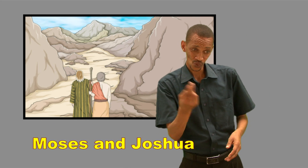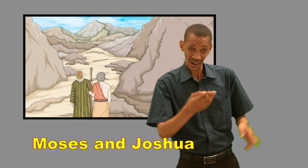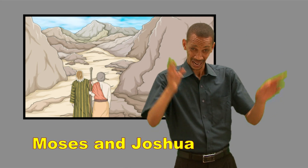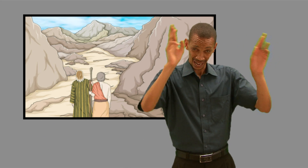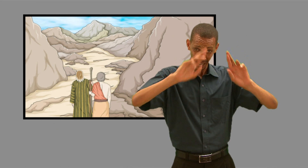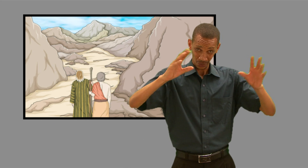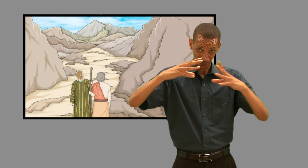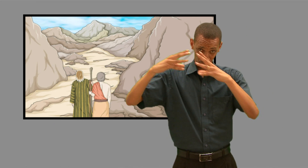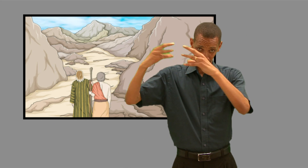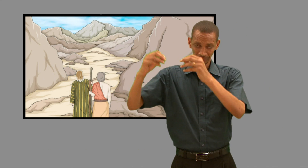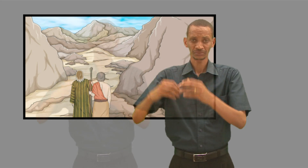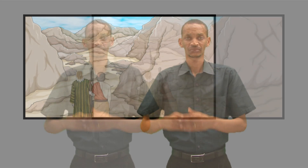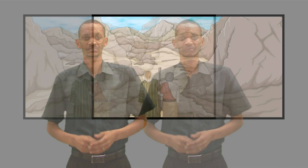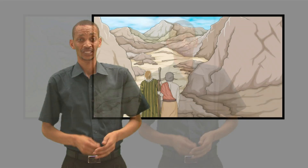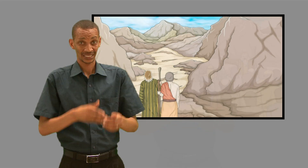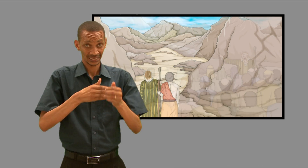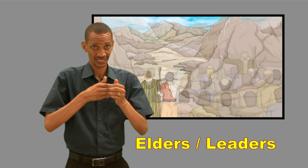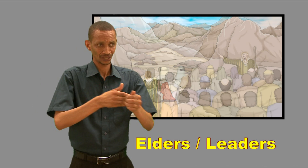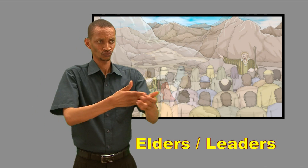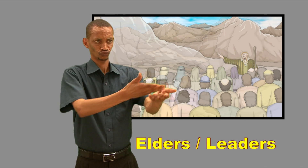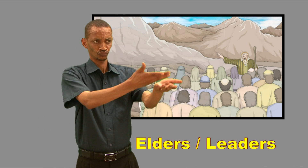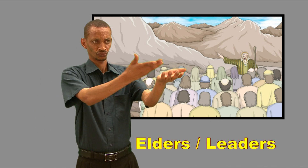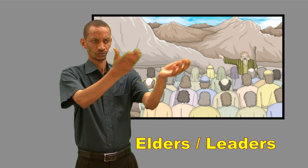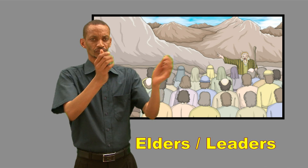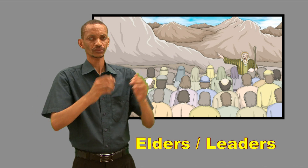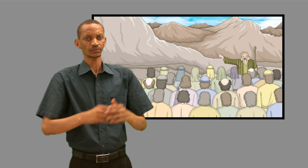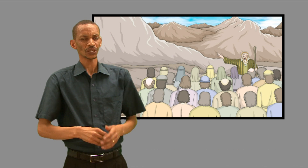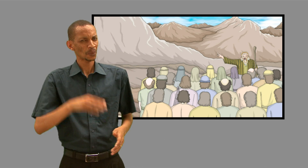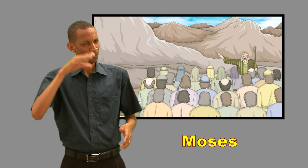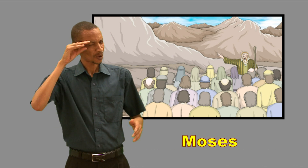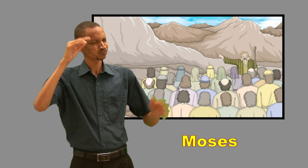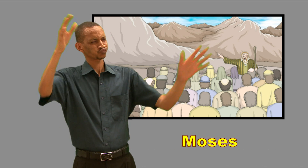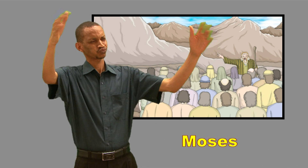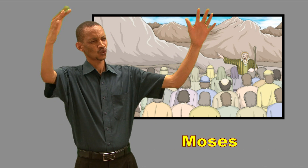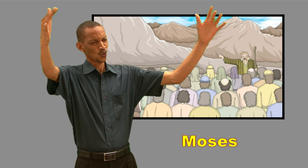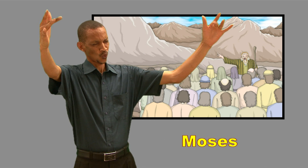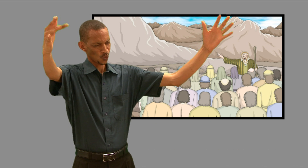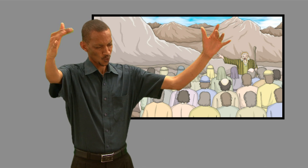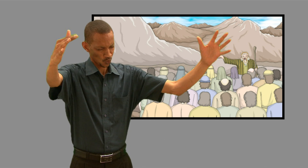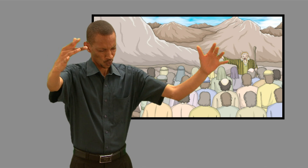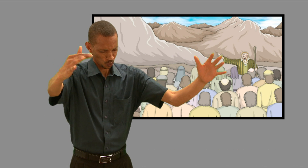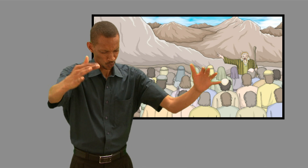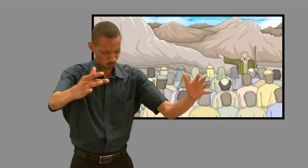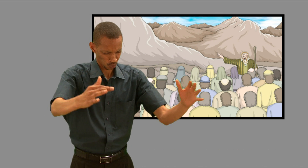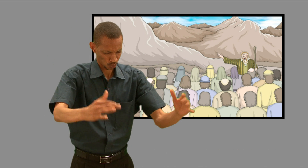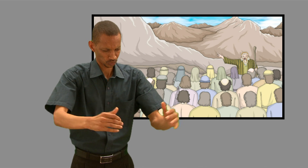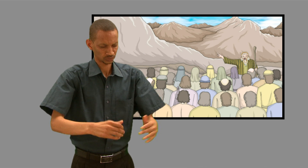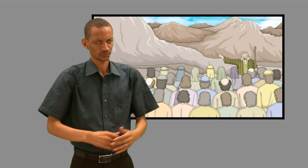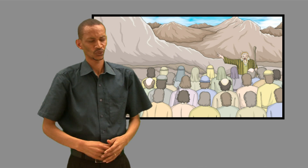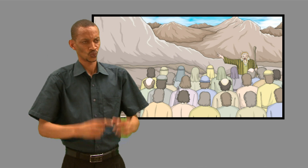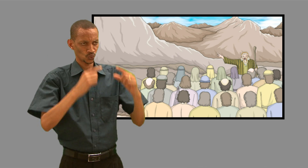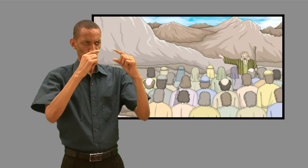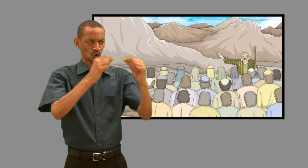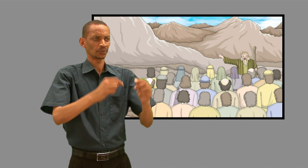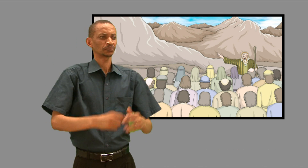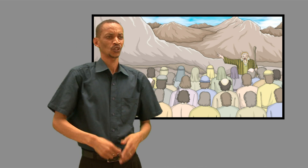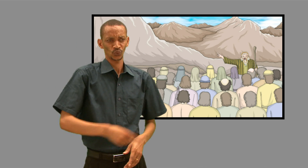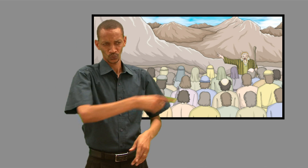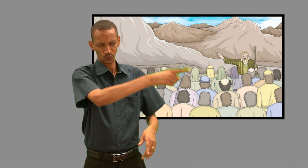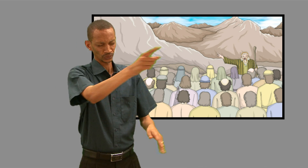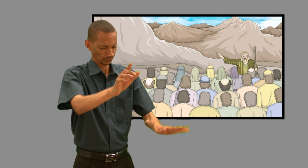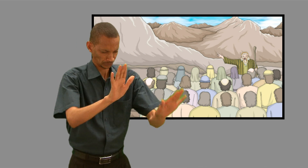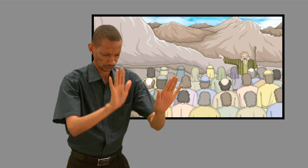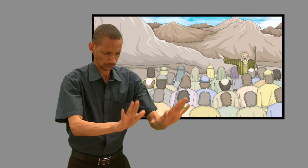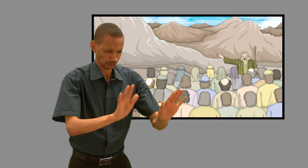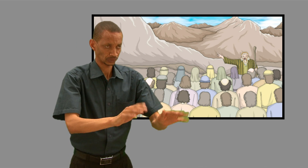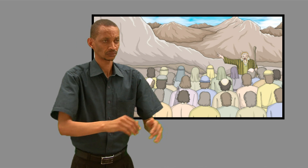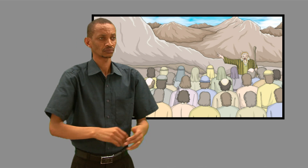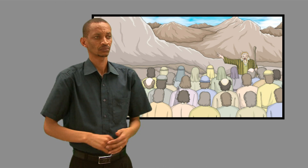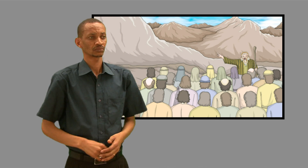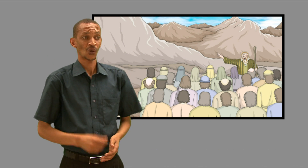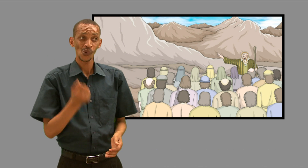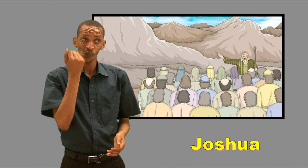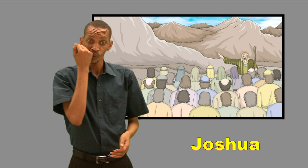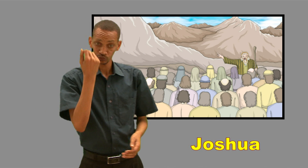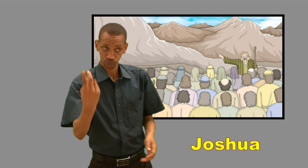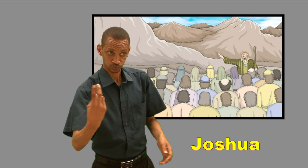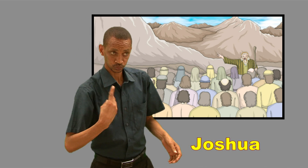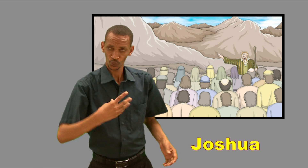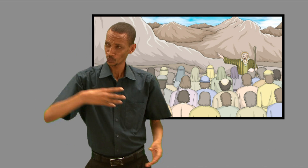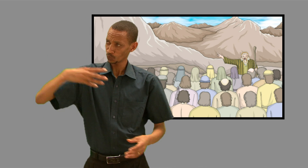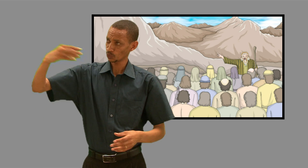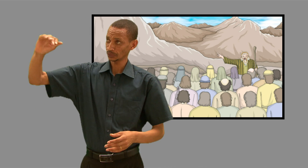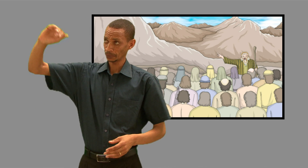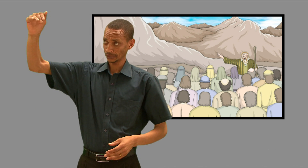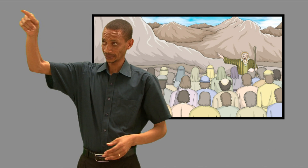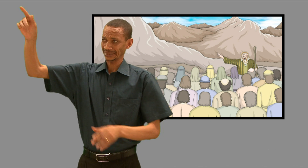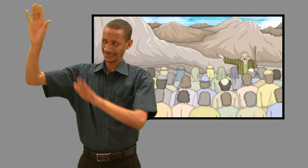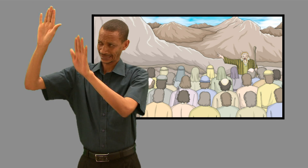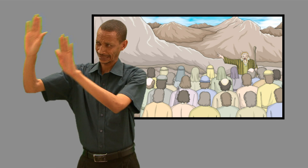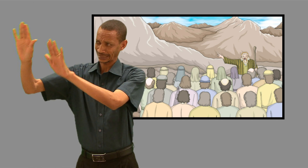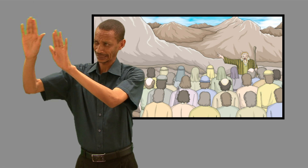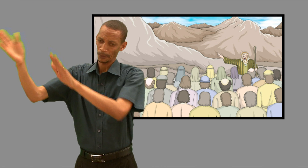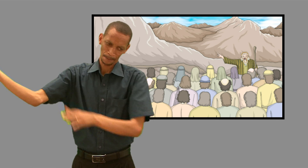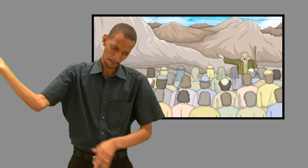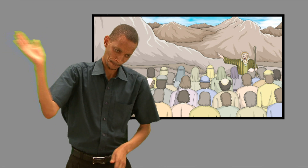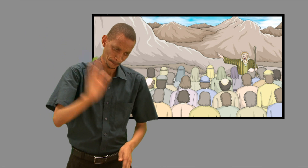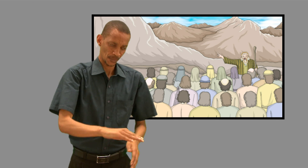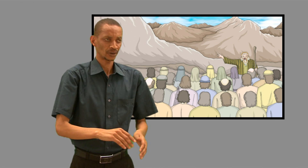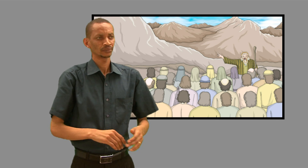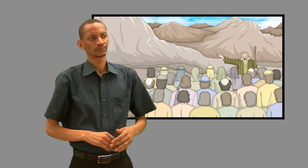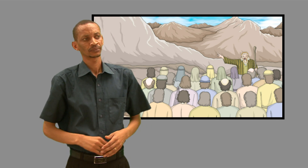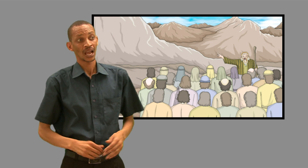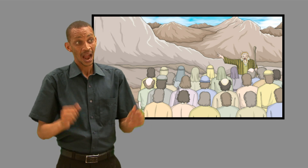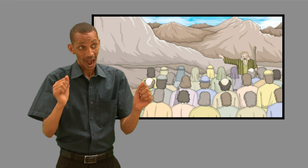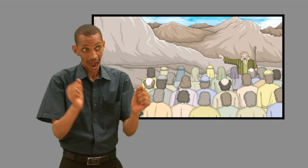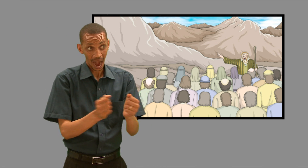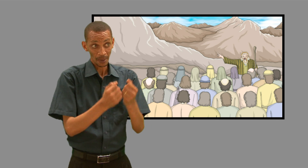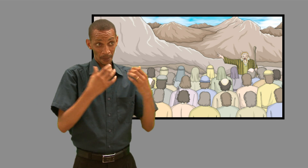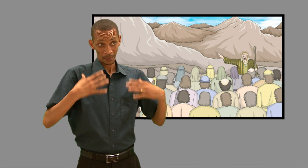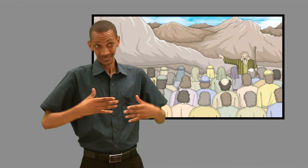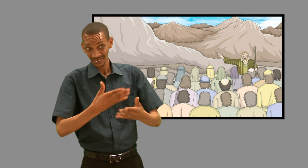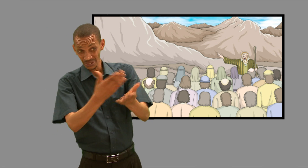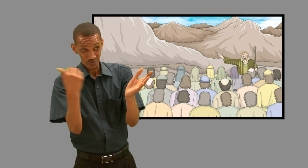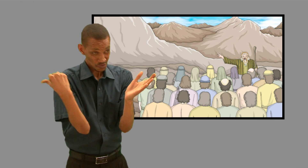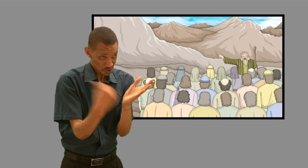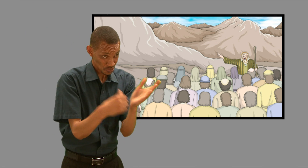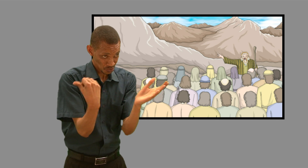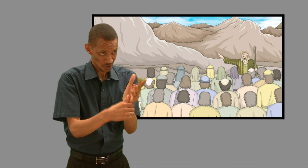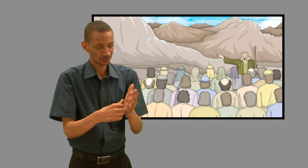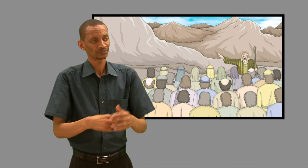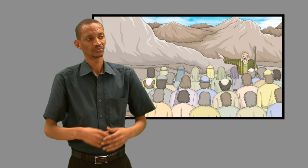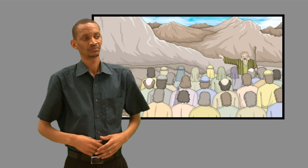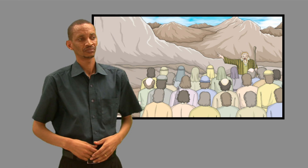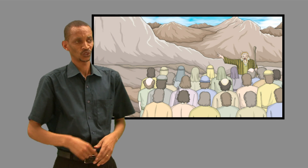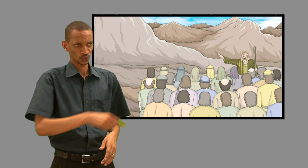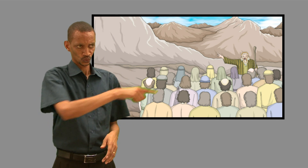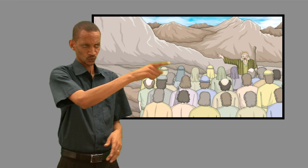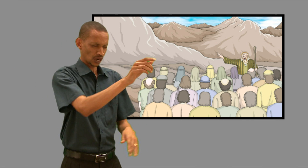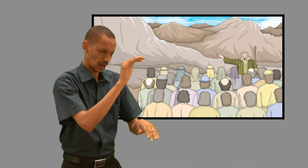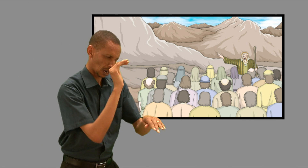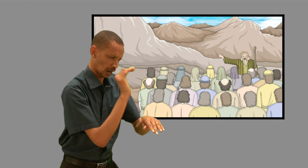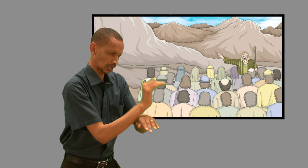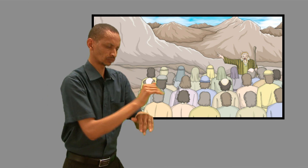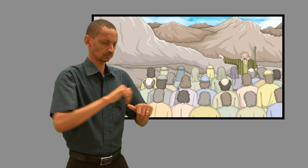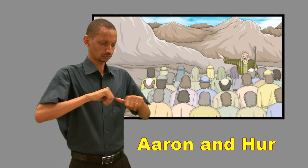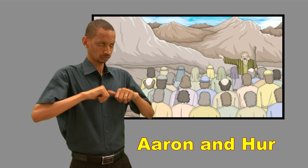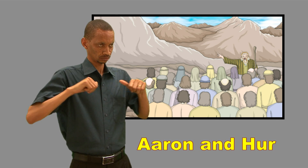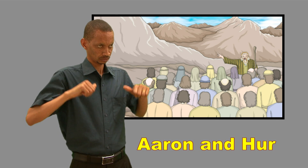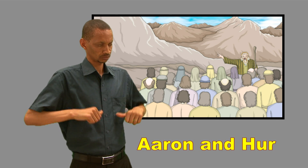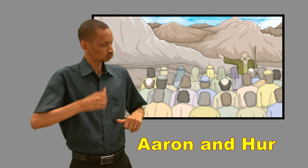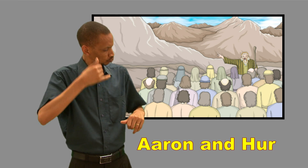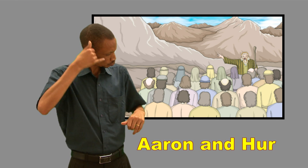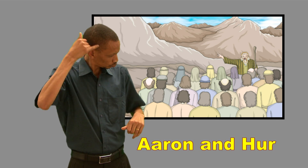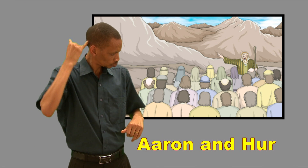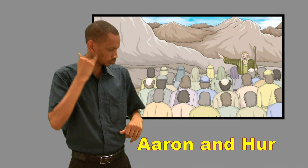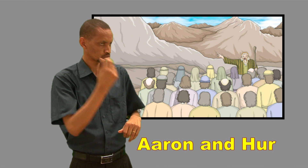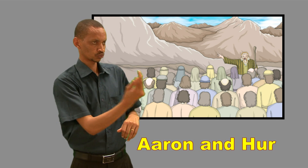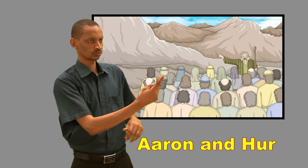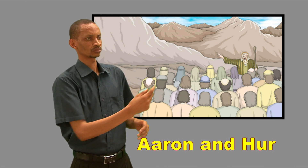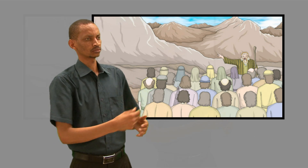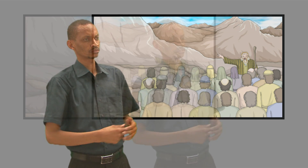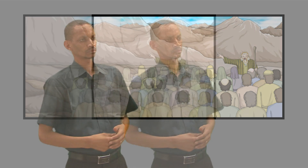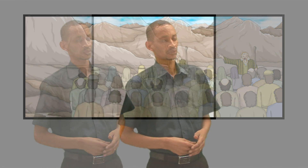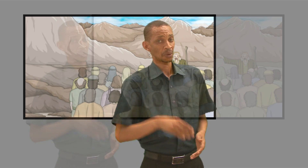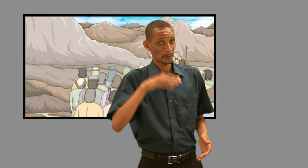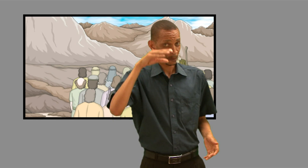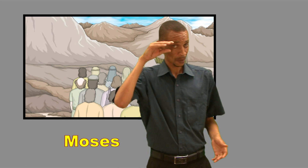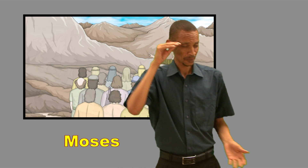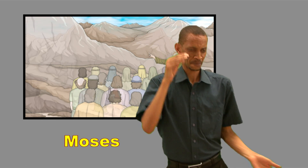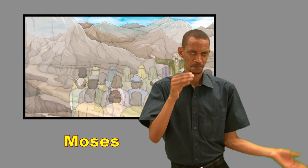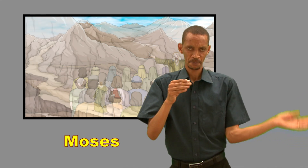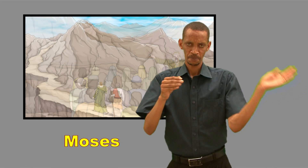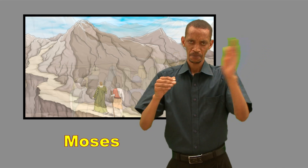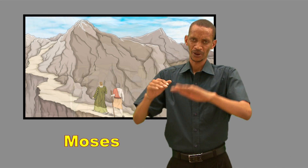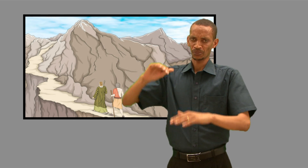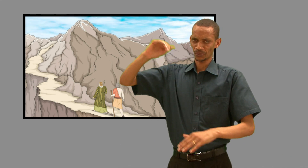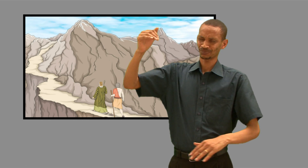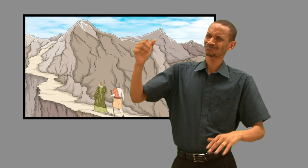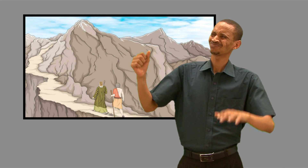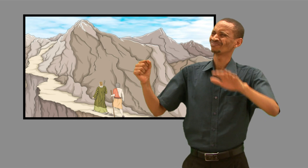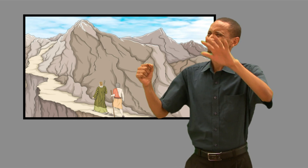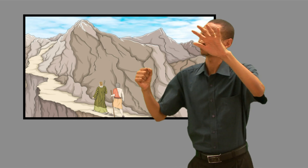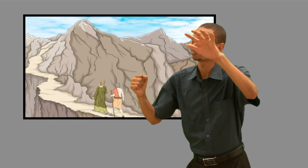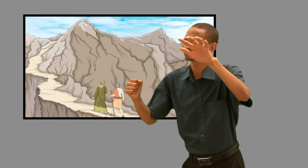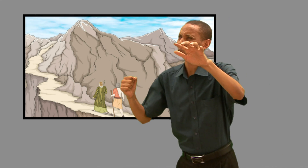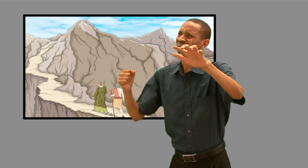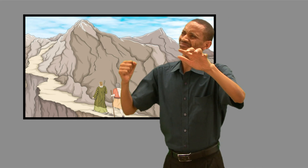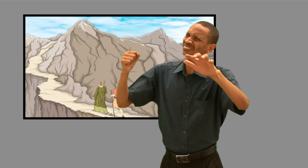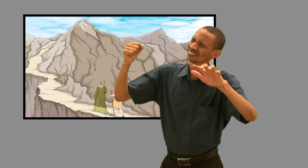And he said to the elders, “Wait here for us until we return to you. Aaron and Hur are here with you. Whoever has a dispute can go to them.”